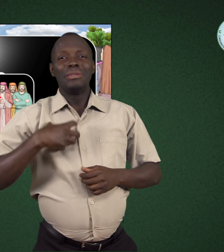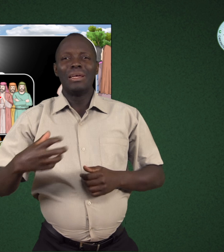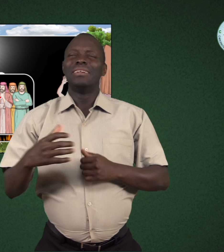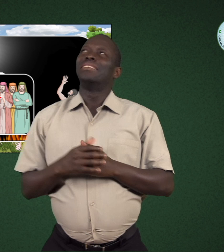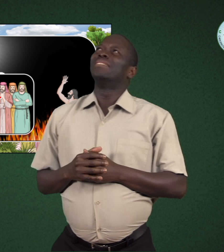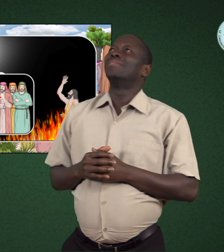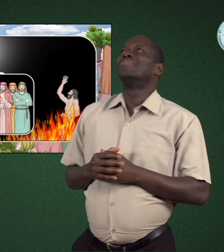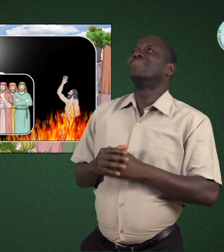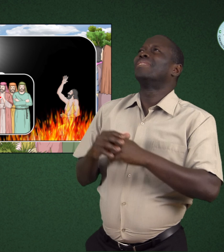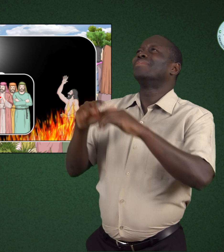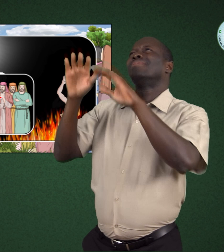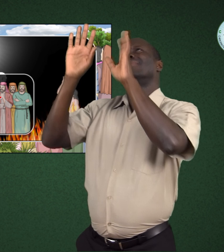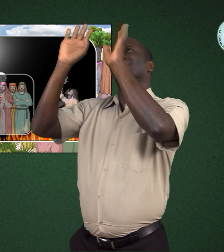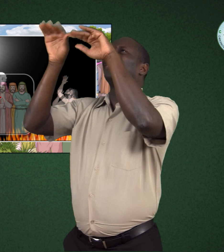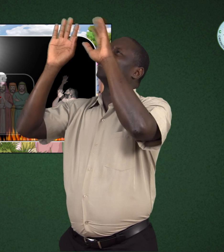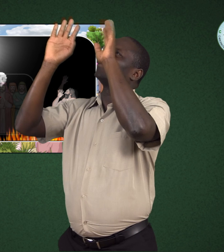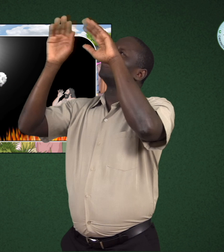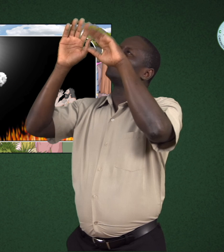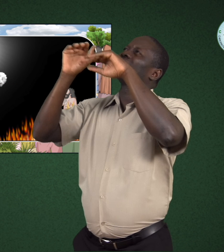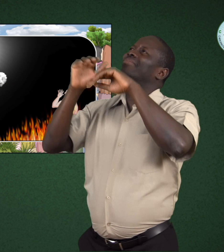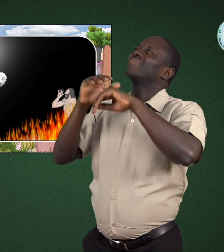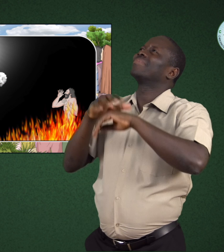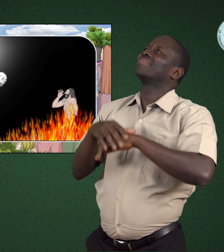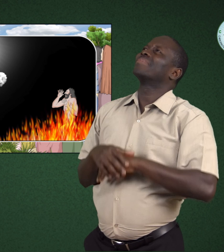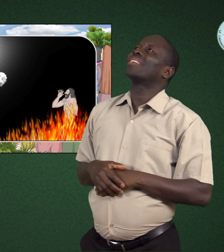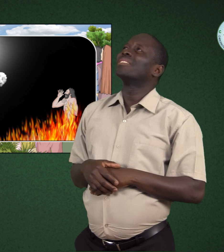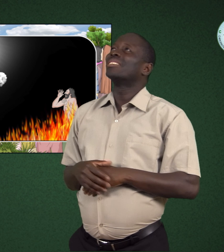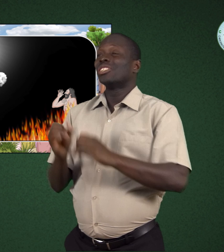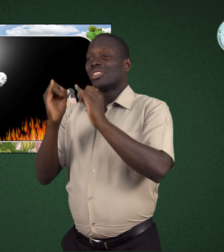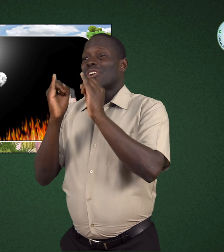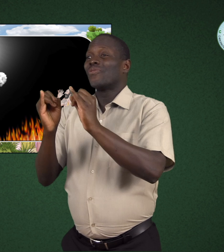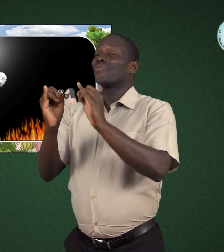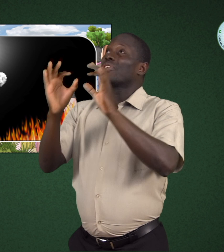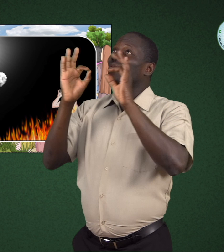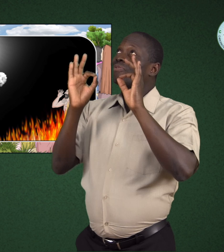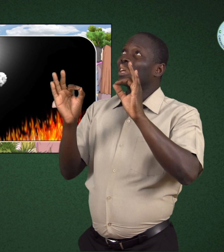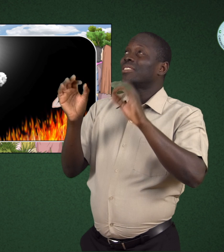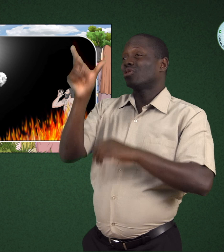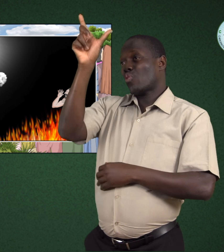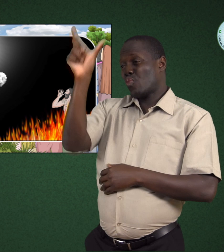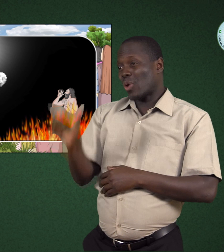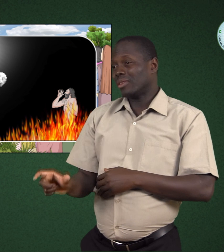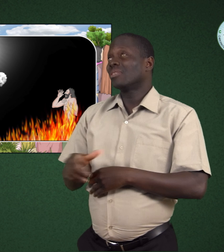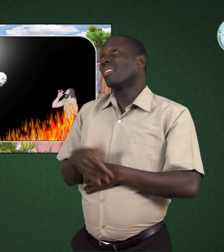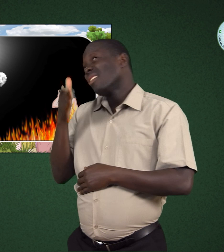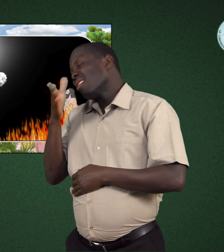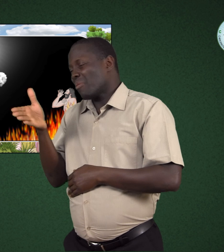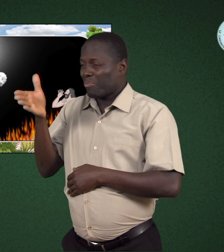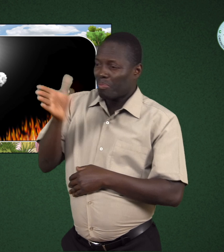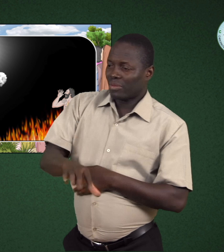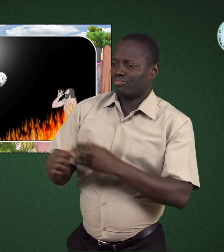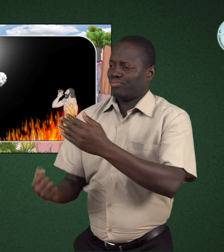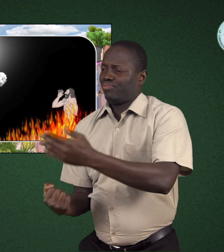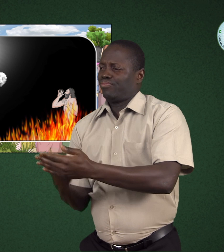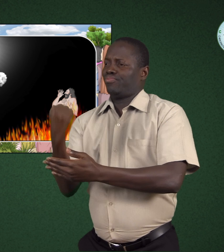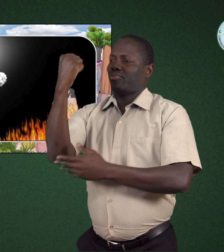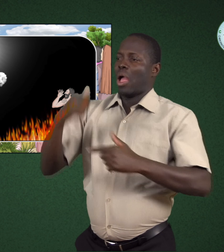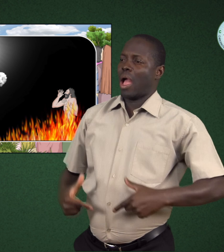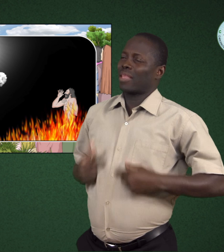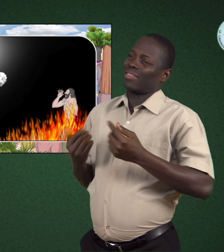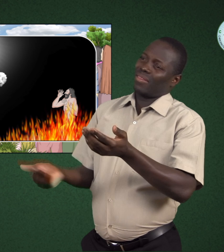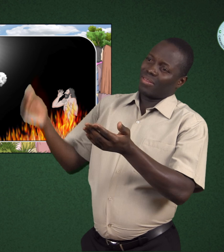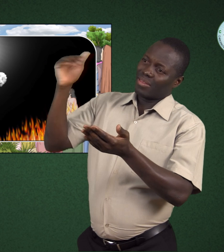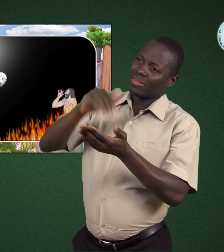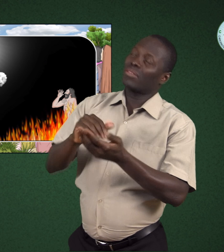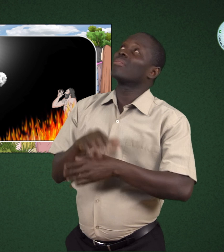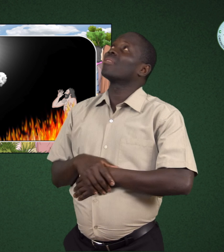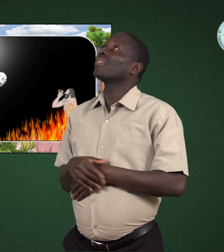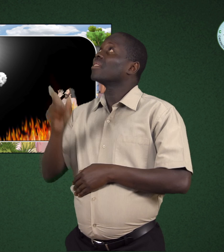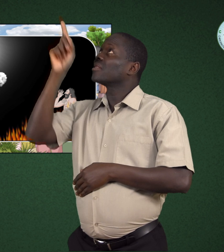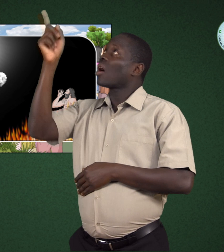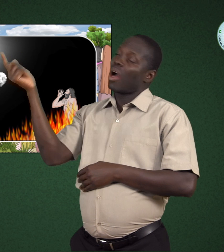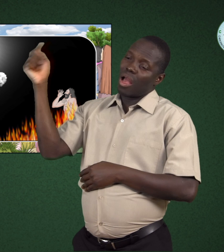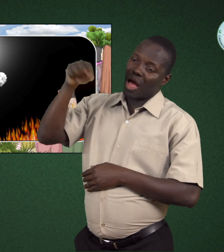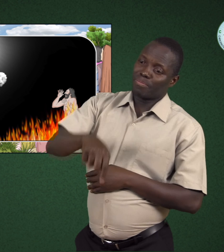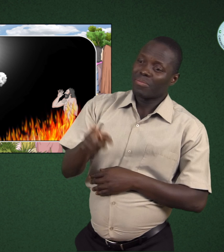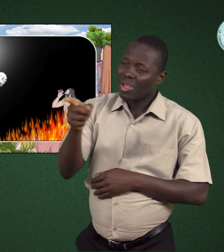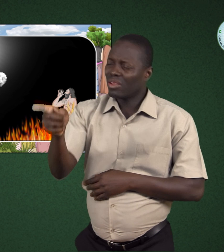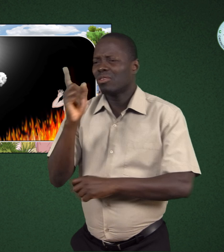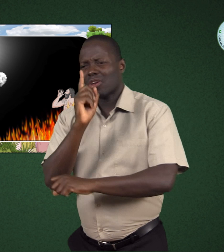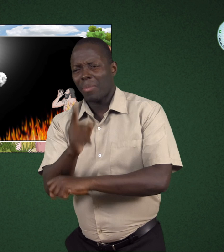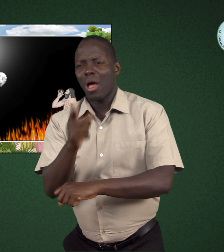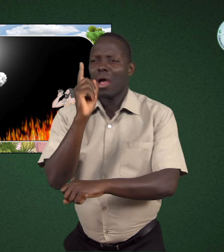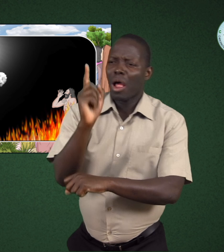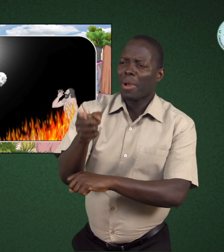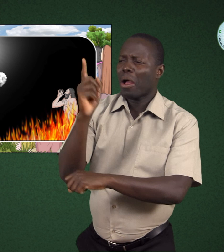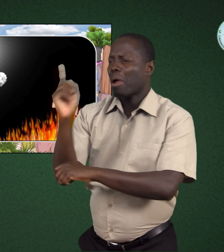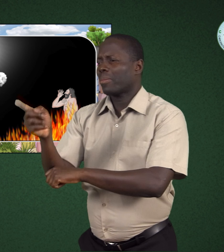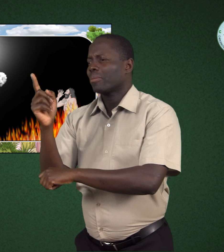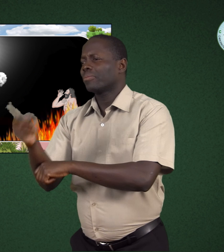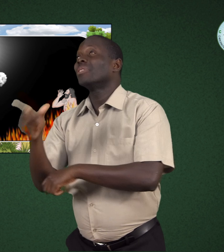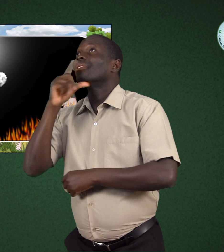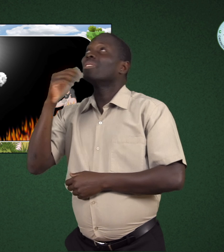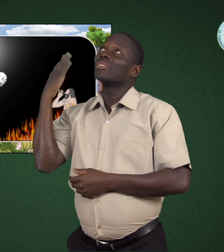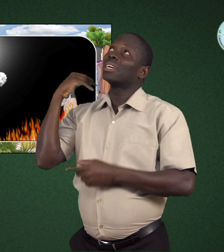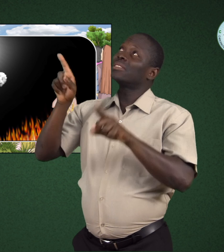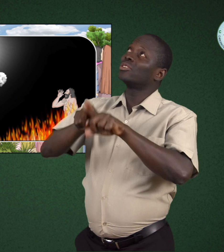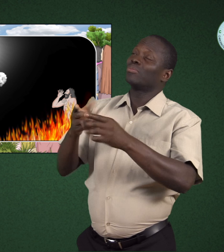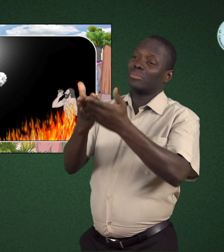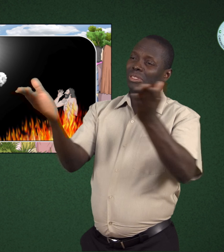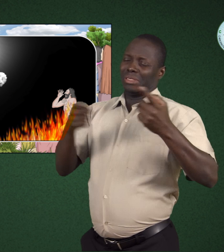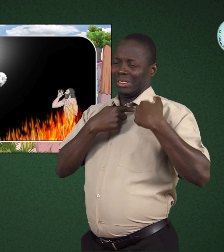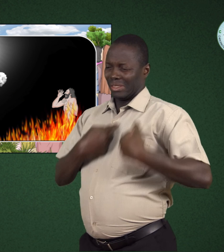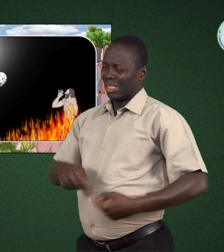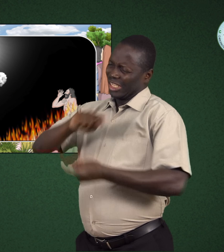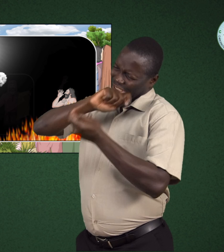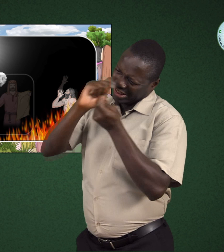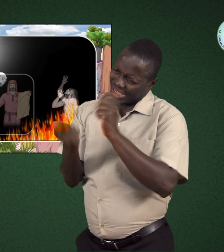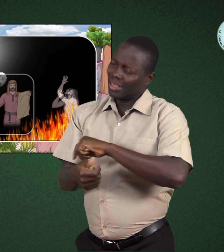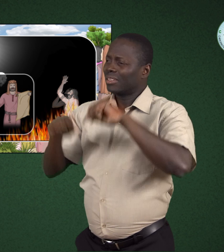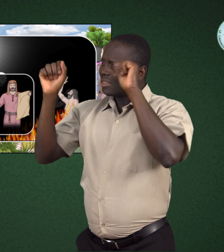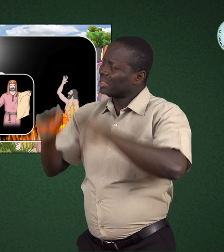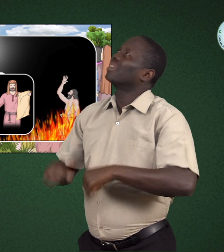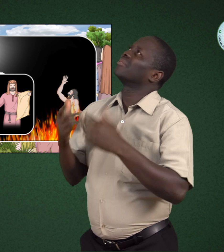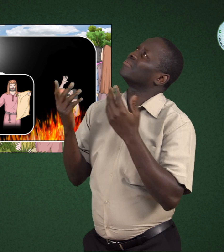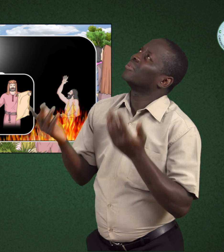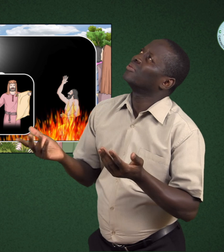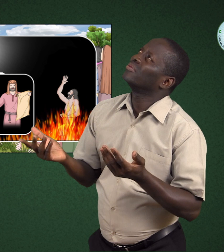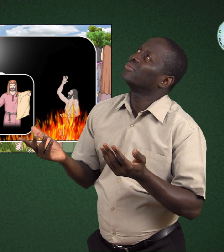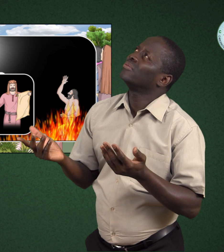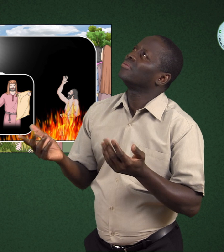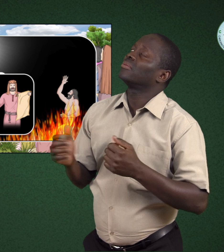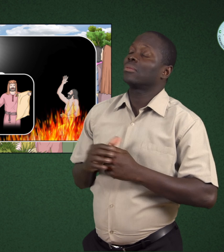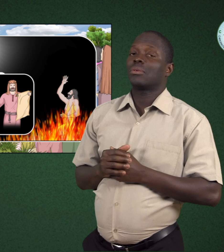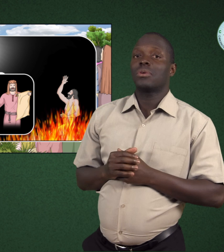‘No, father Abraham,’ he said, ‘but if someone is sent to them from the dead, they will repent.’